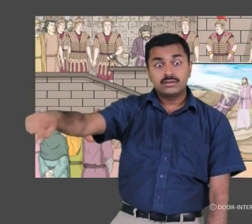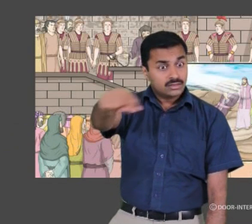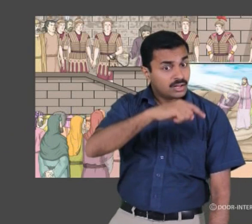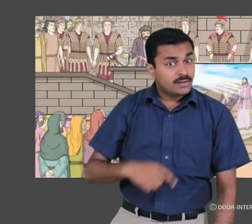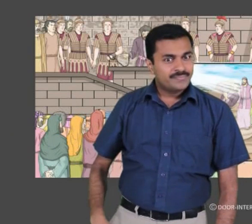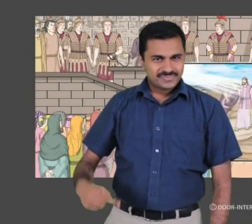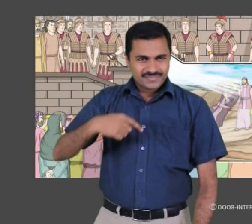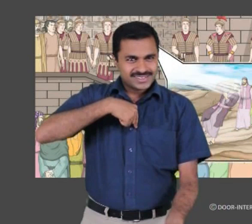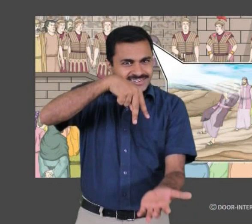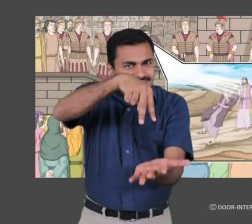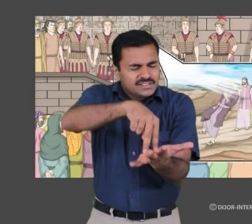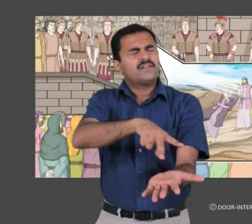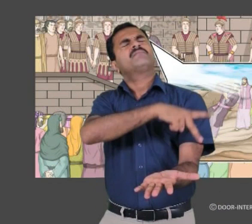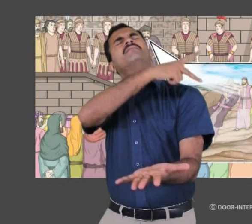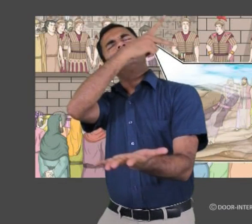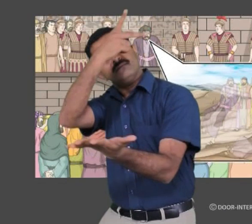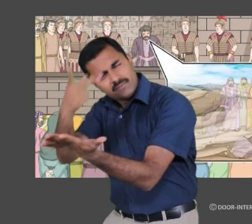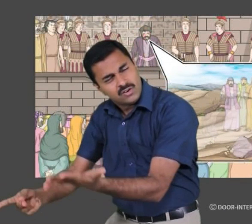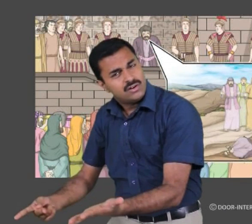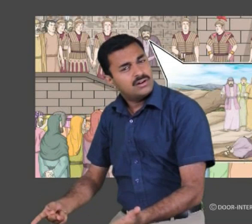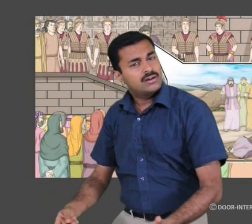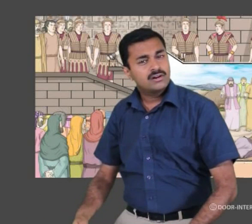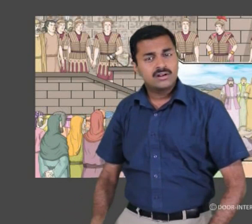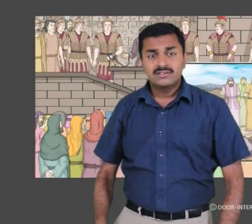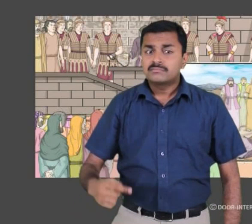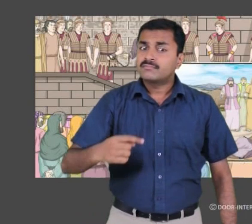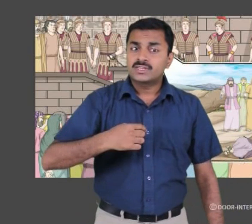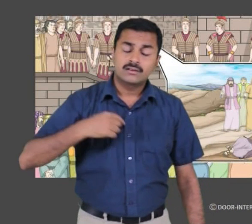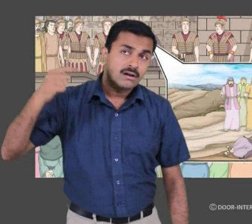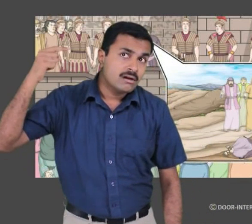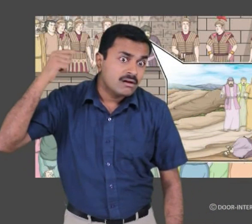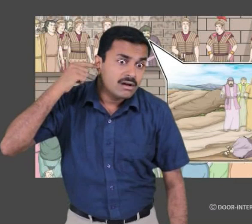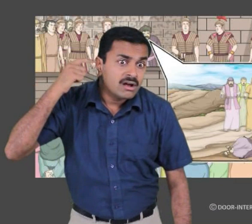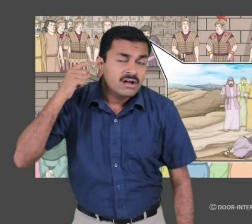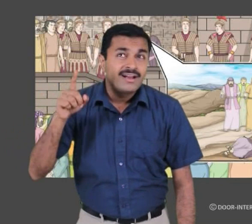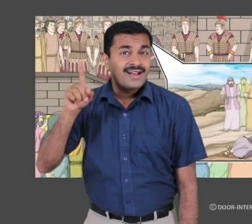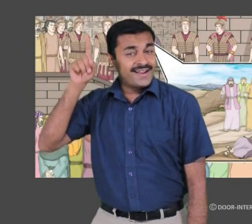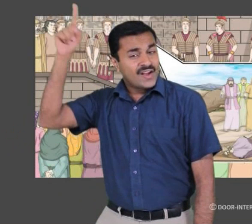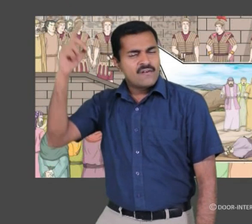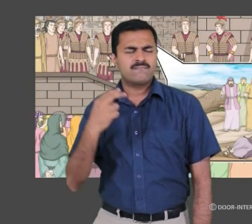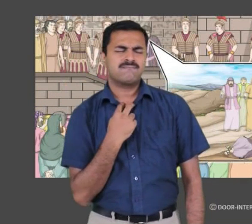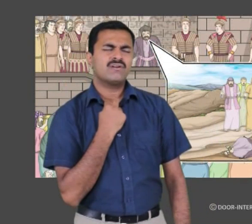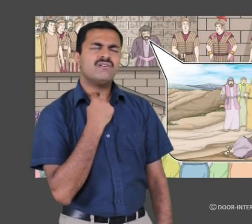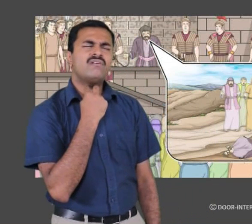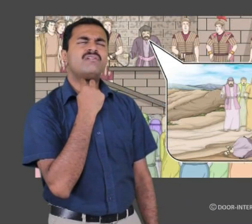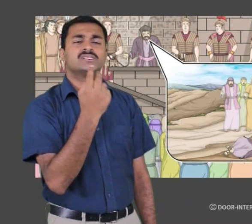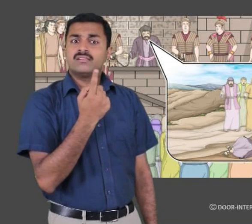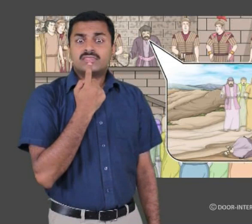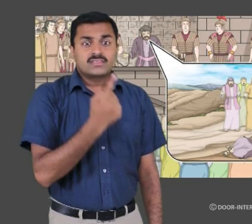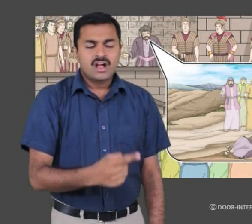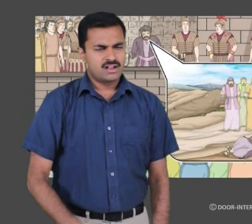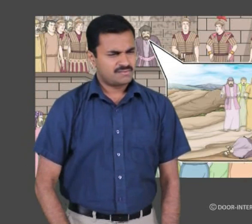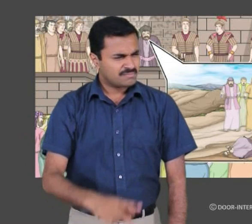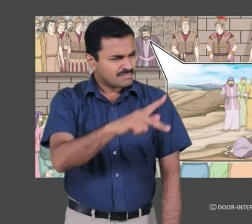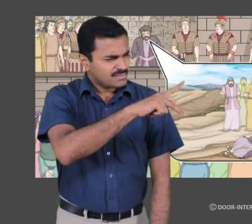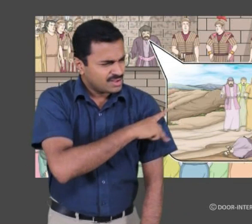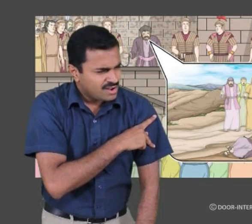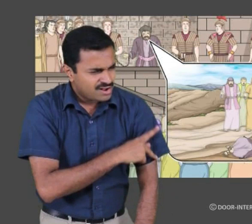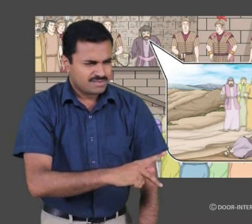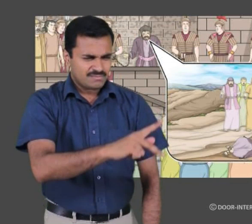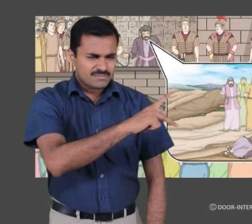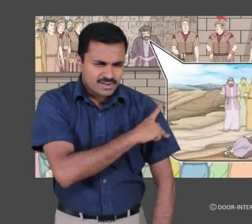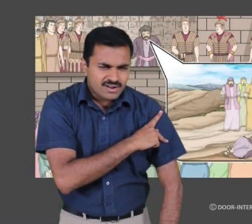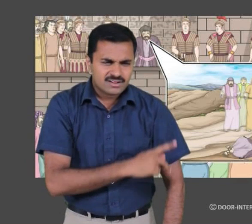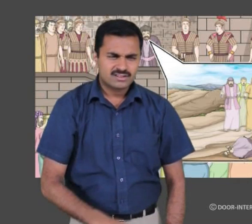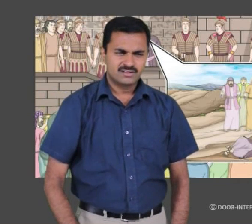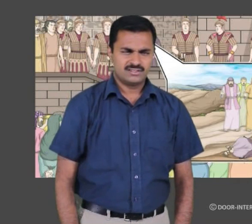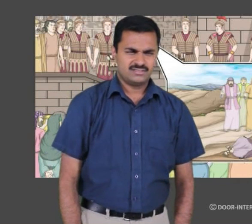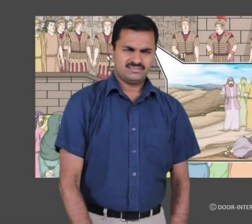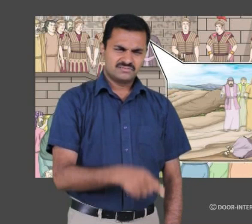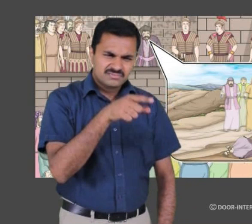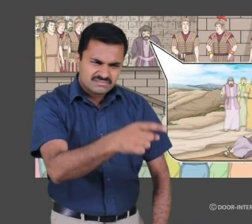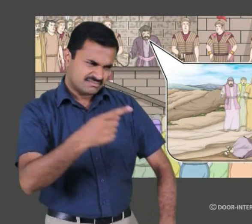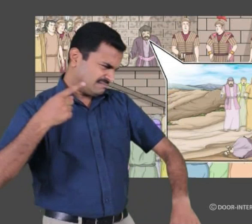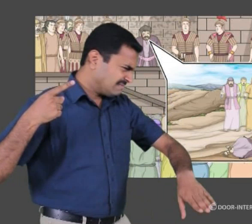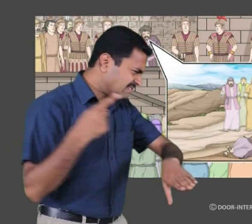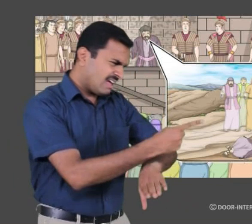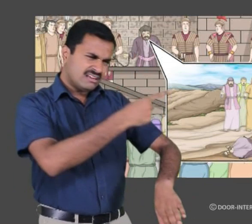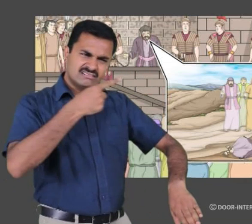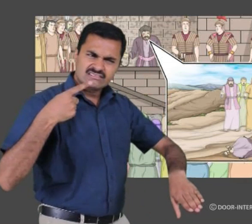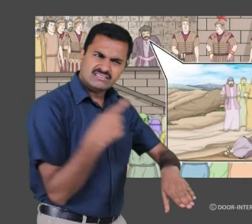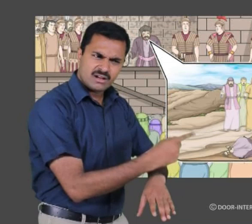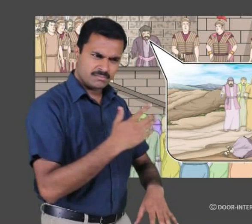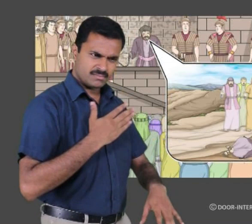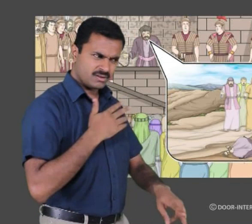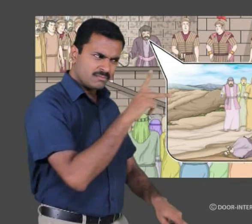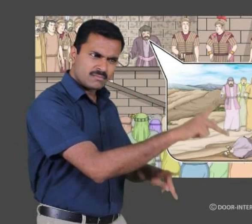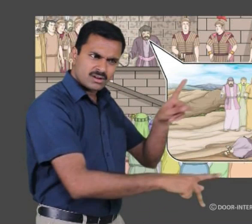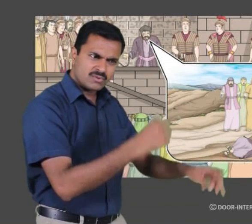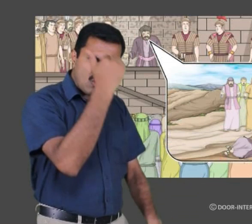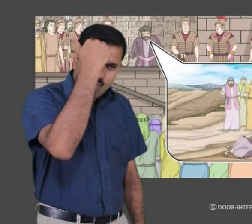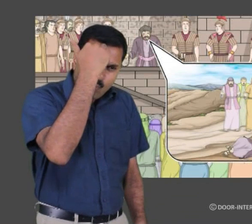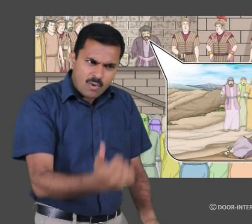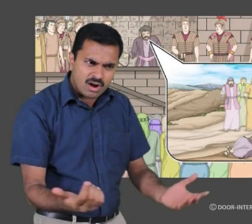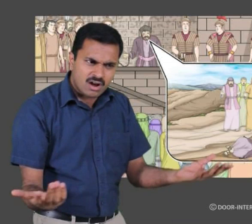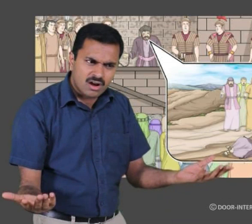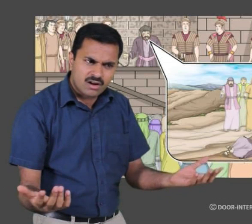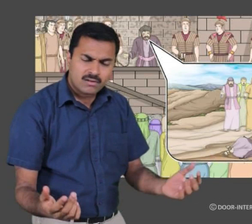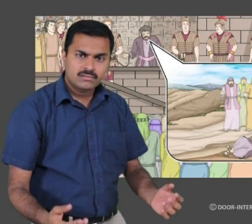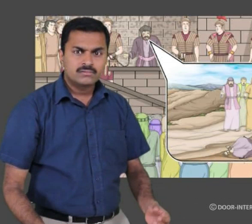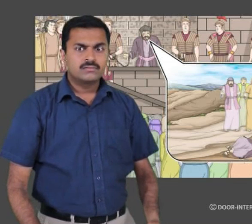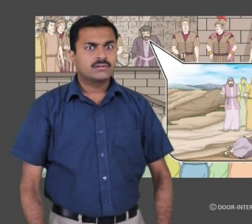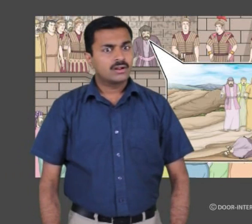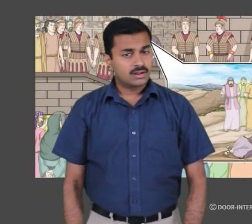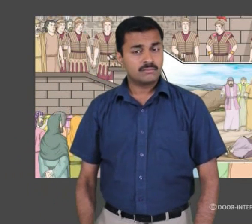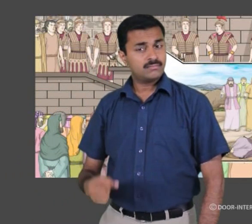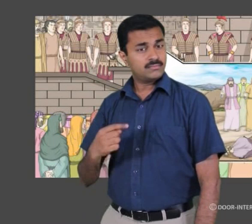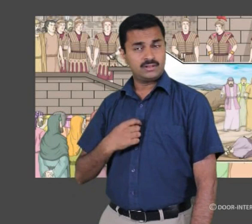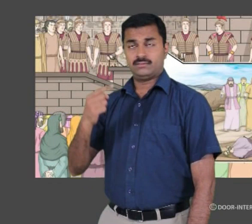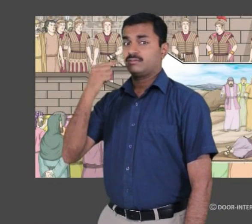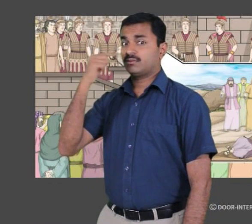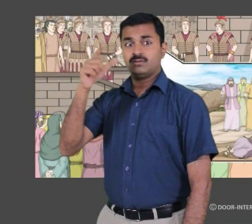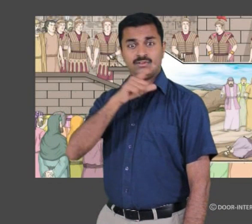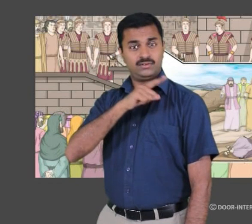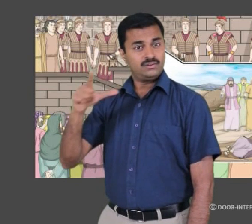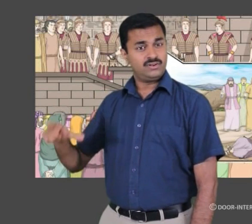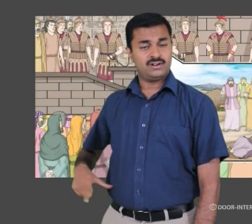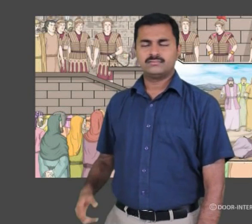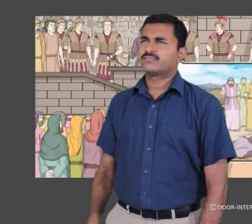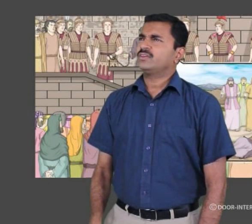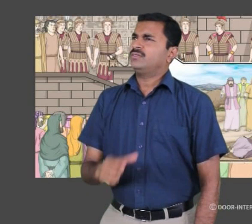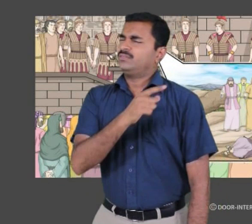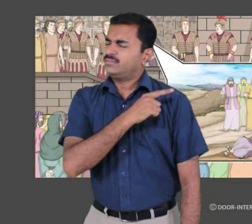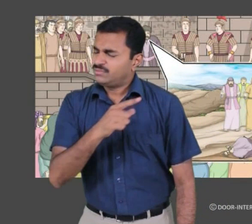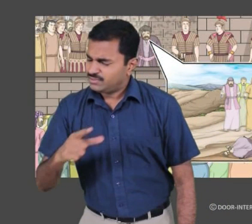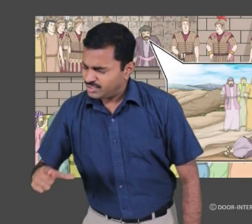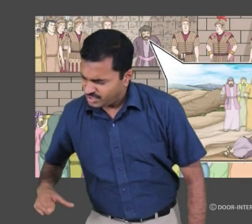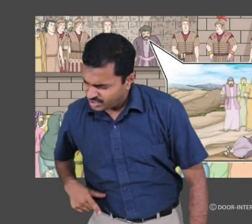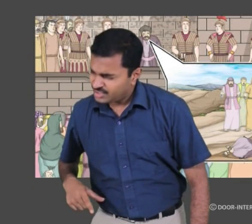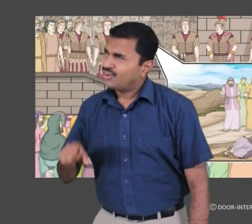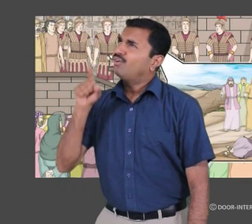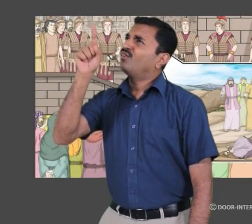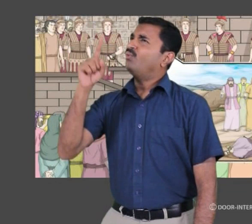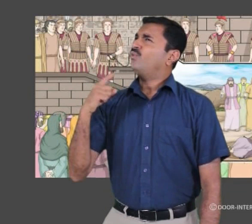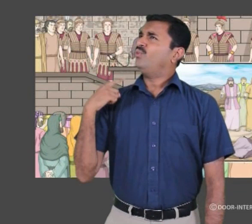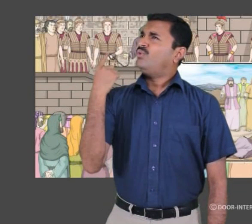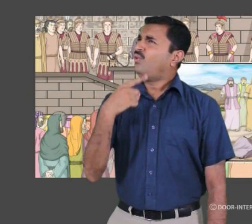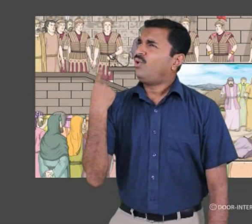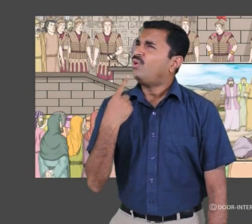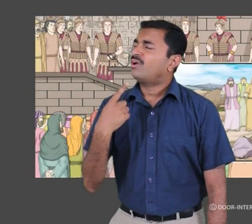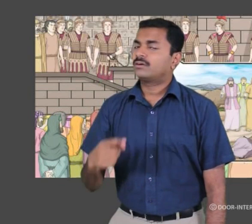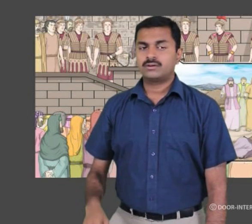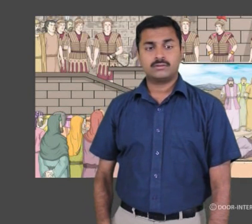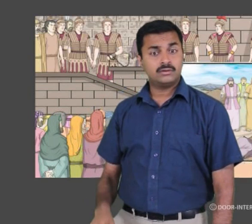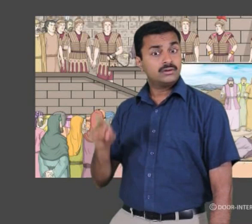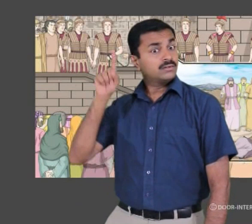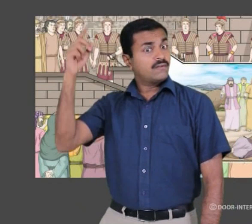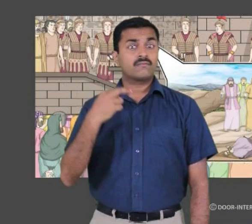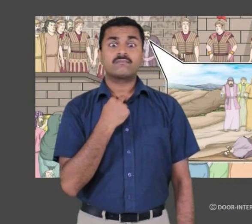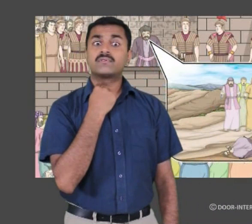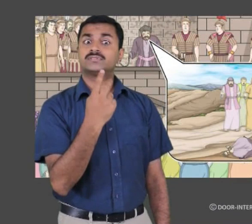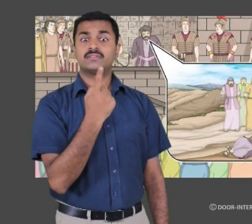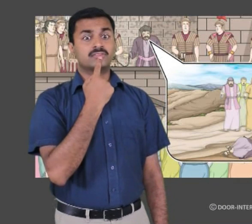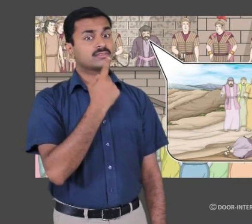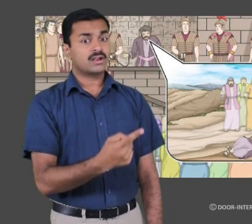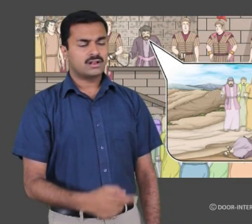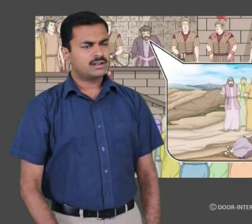I fell to the ground and heard a voice say to me, ‘Saul, Saul, why do you persecute Me?’ ‘Who are You, Lord?’